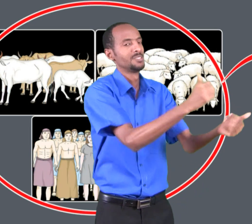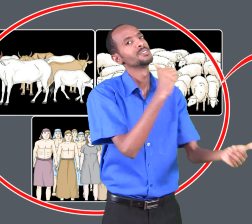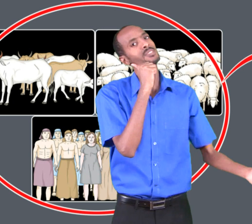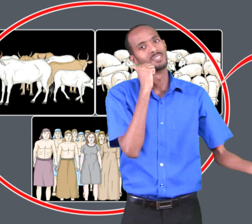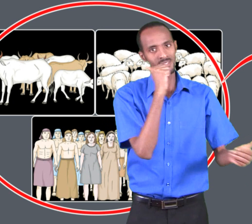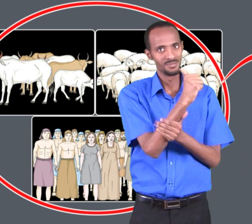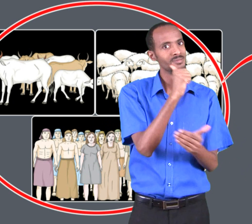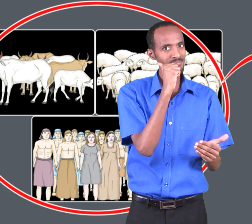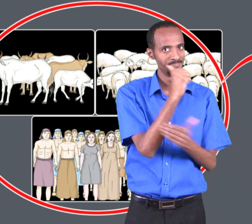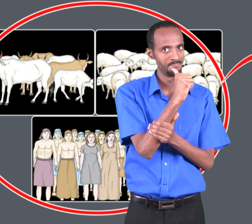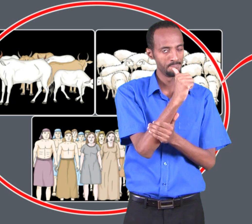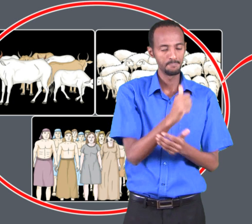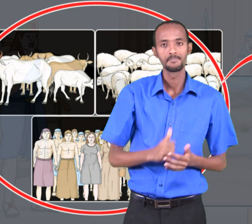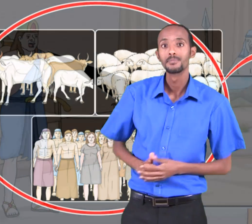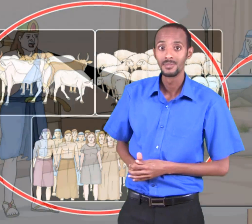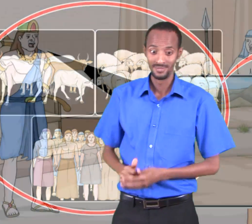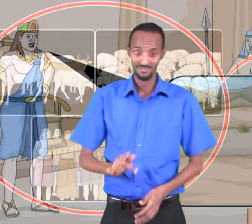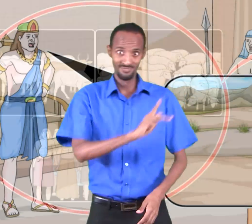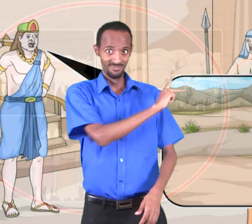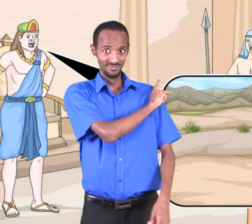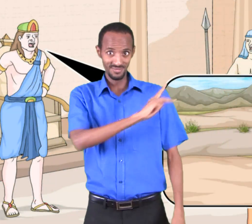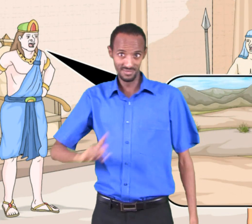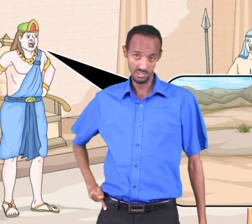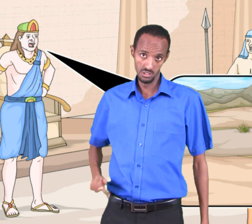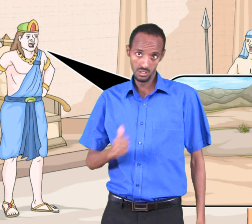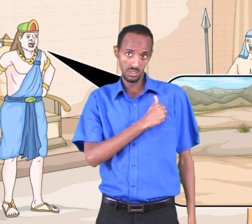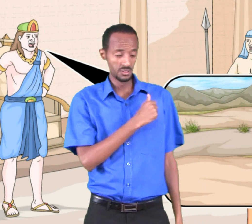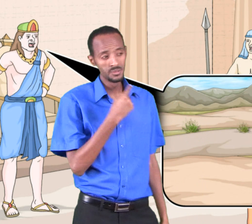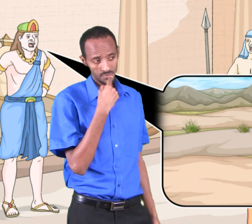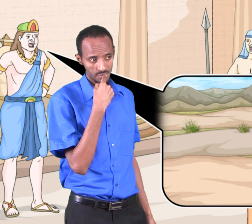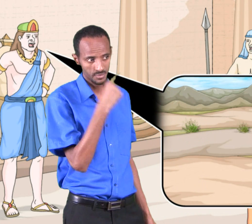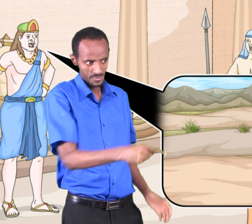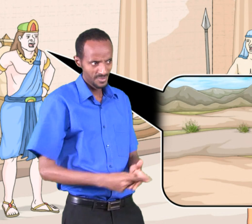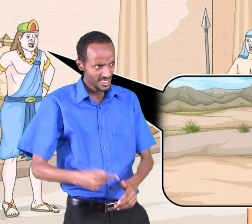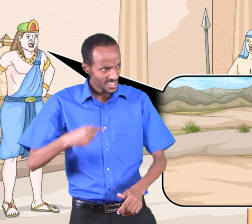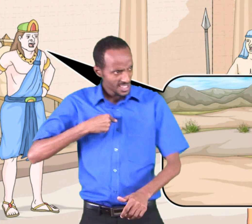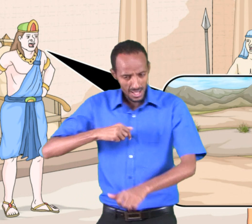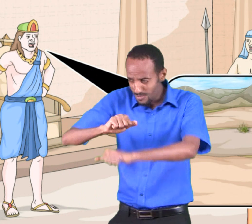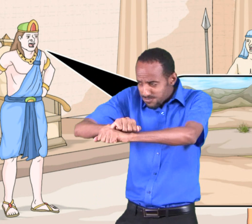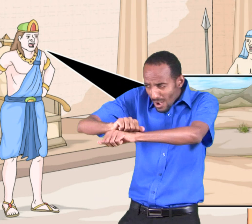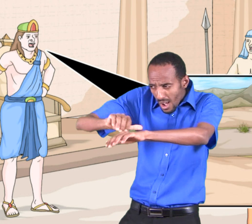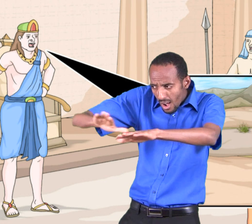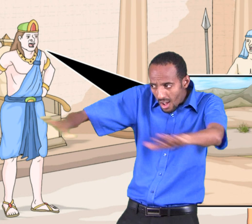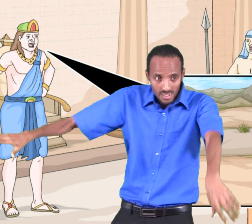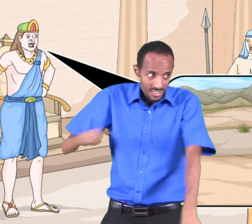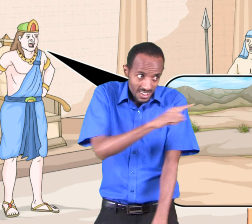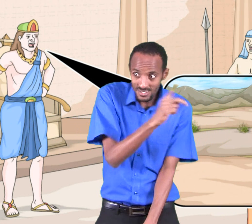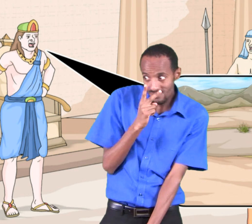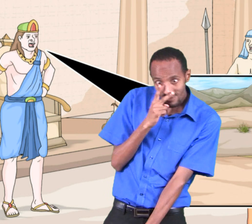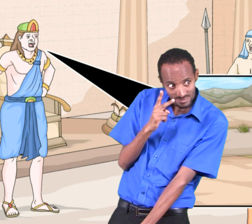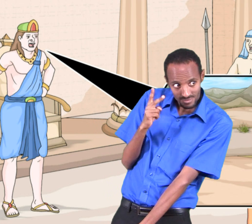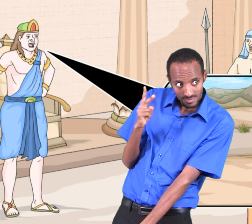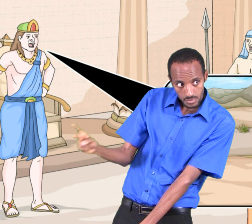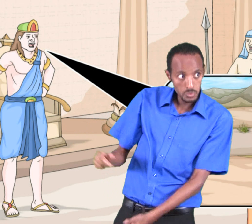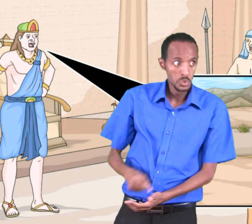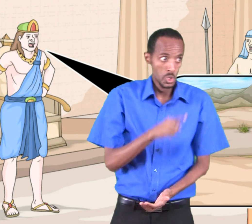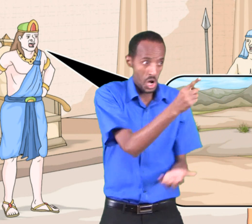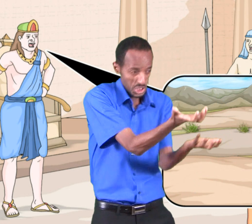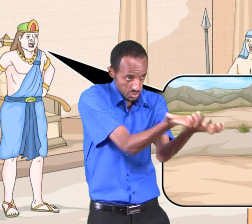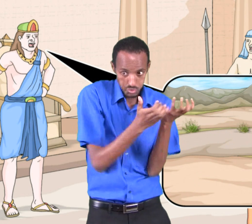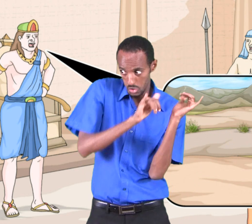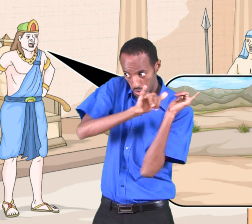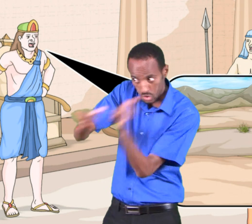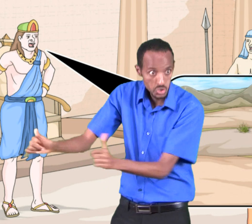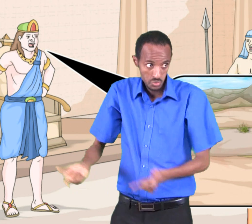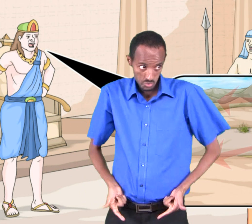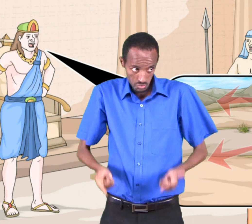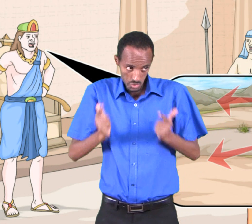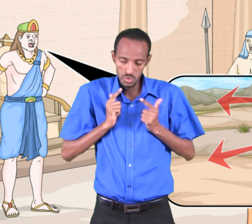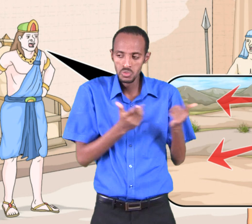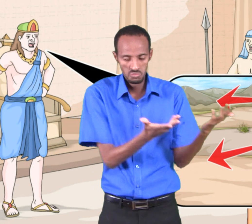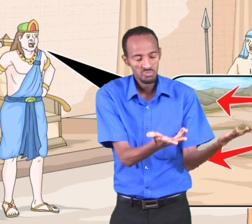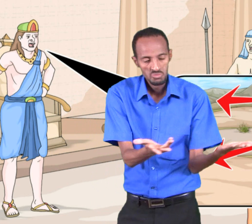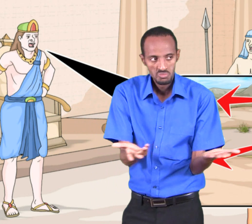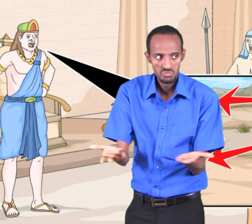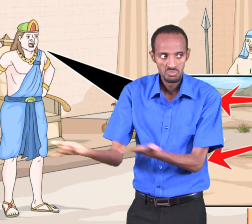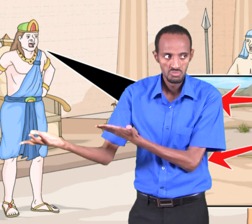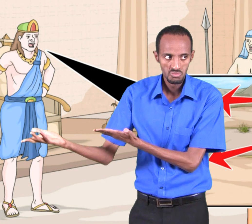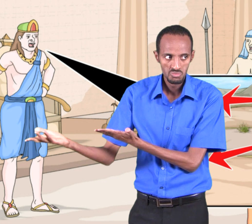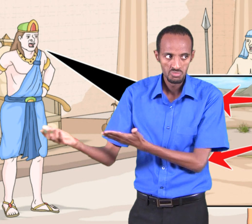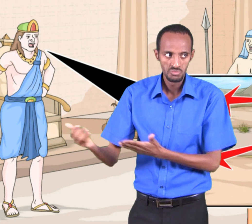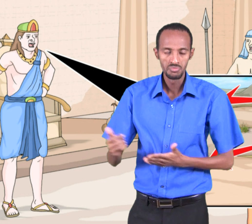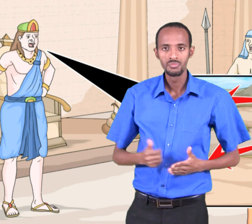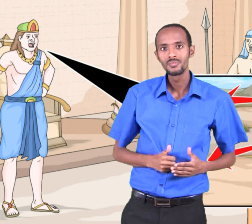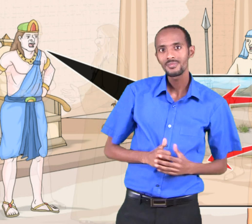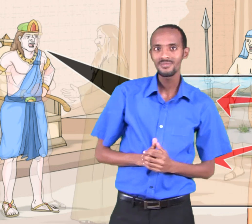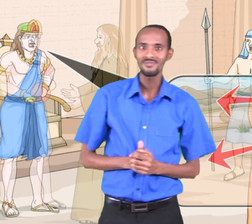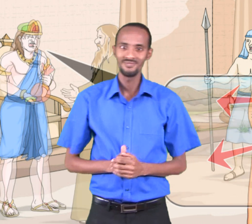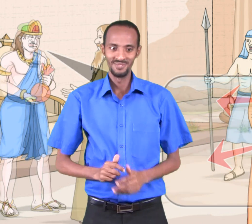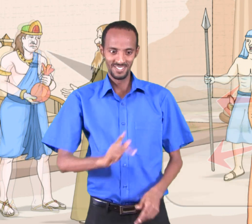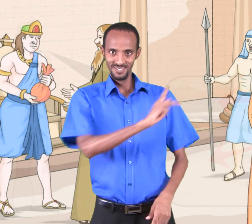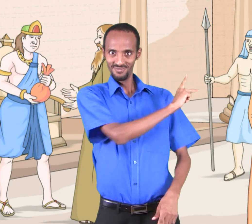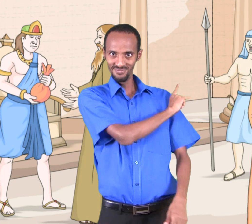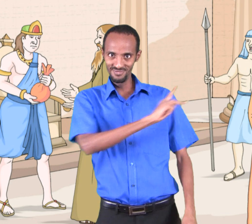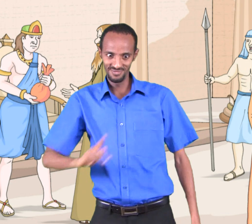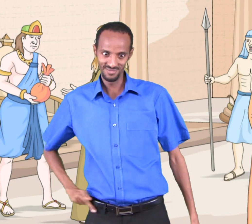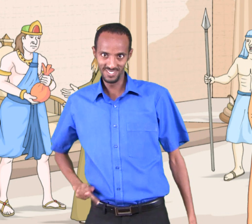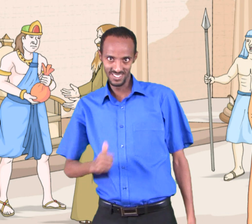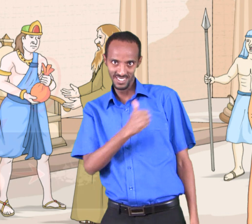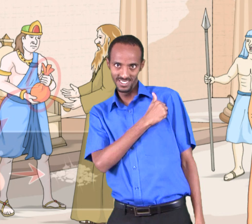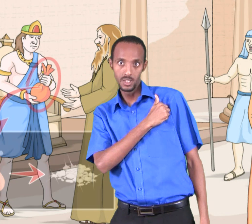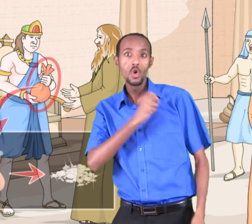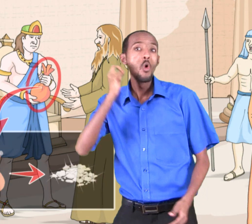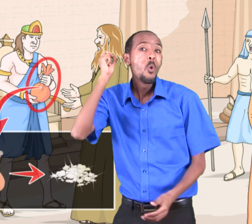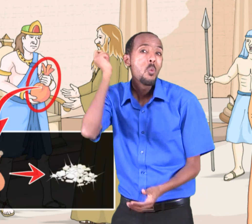And Abimelech said, “Look, my land is before you. Settle wherever you please.”